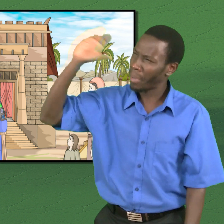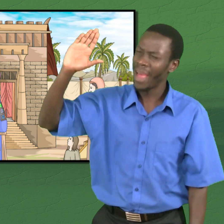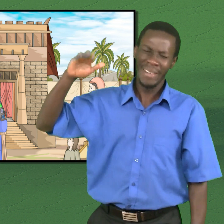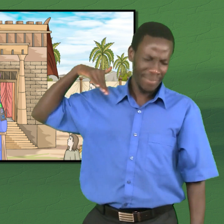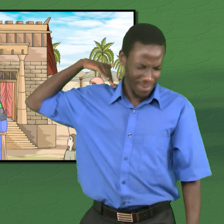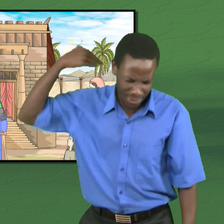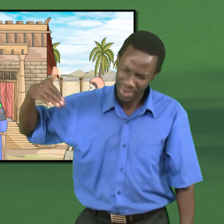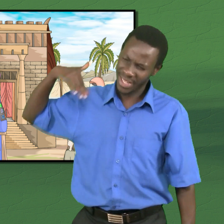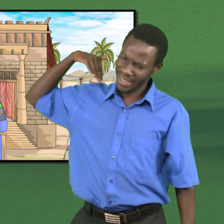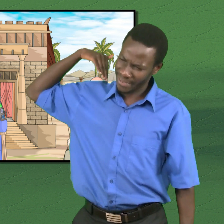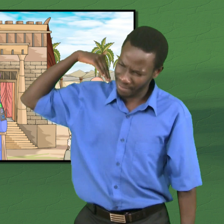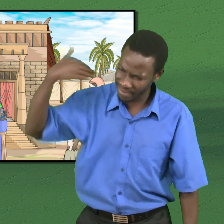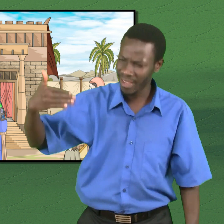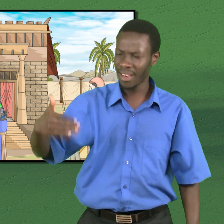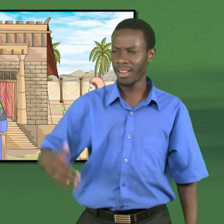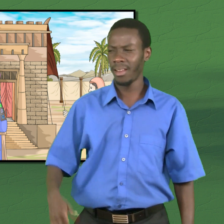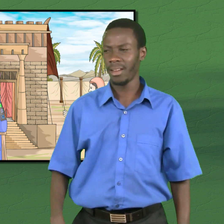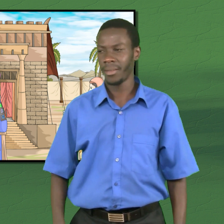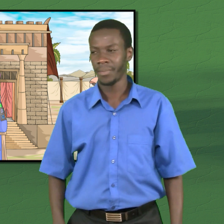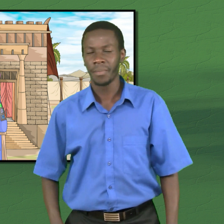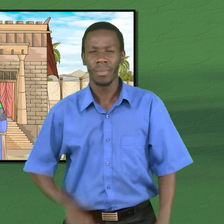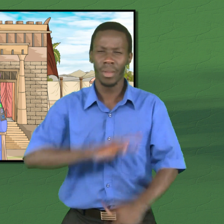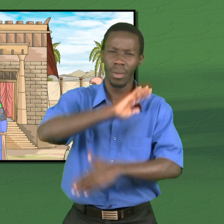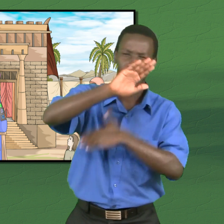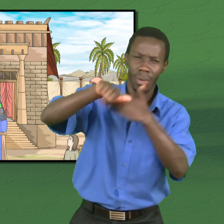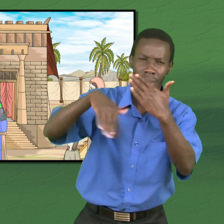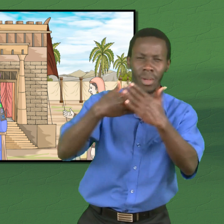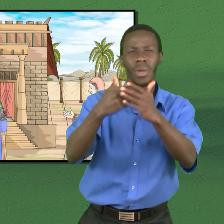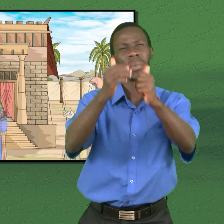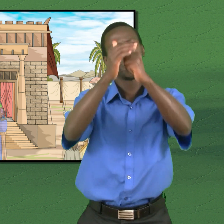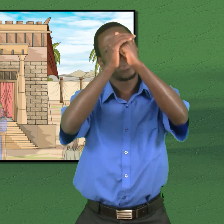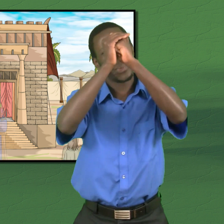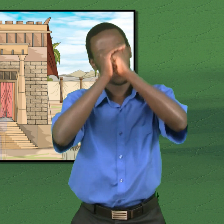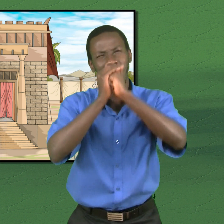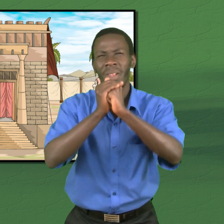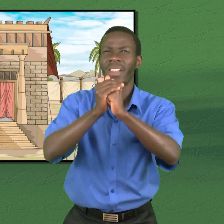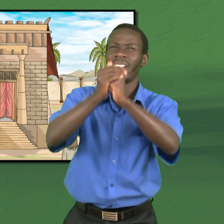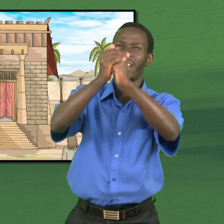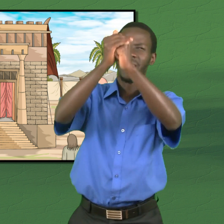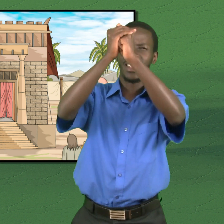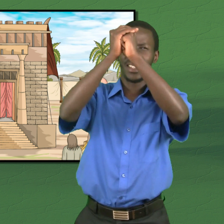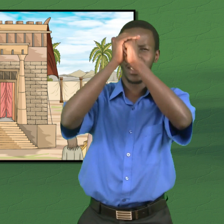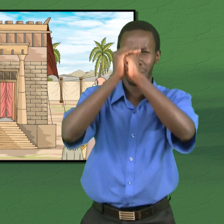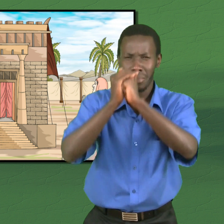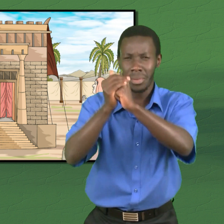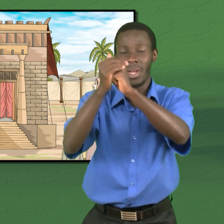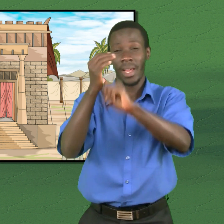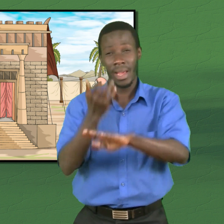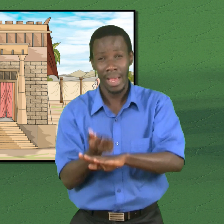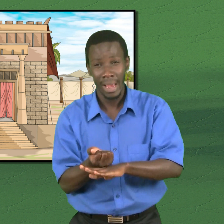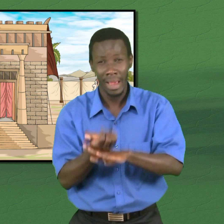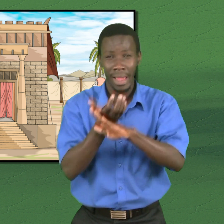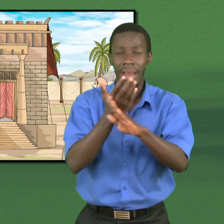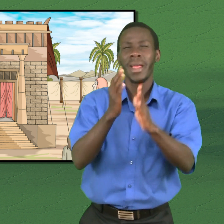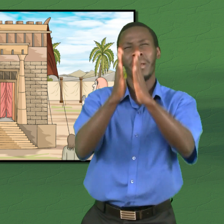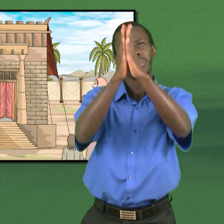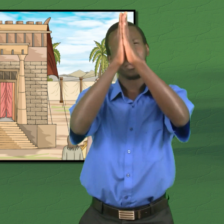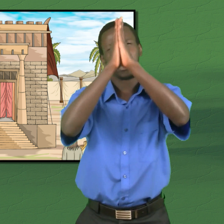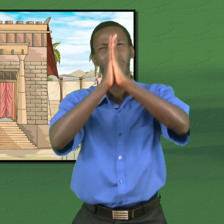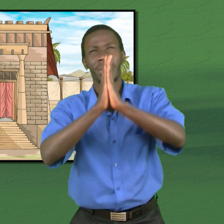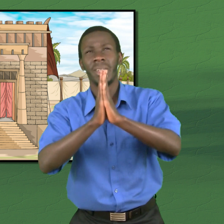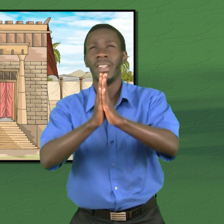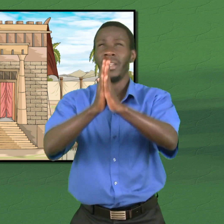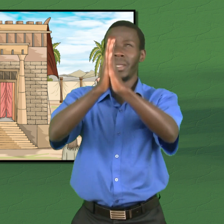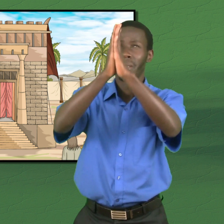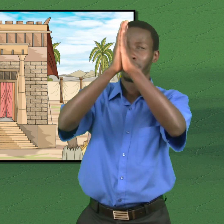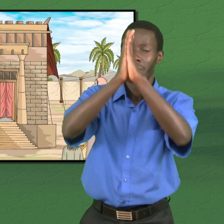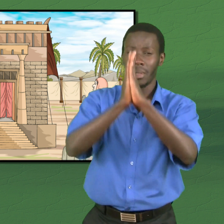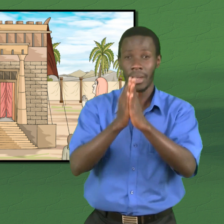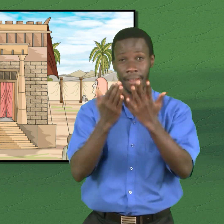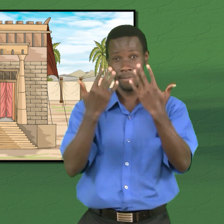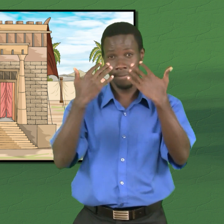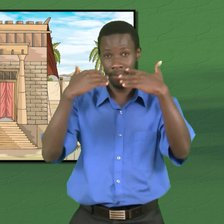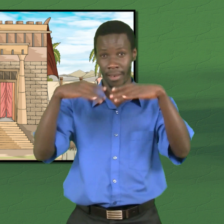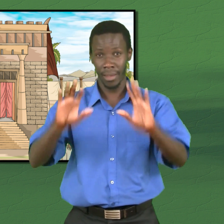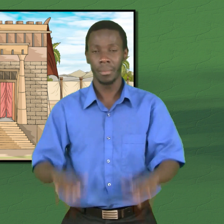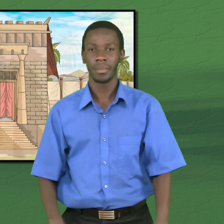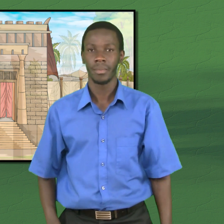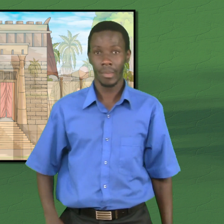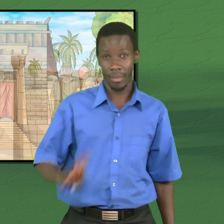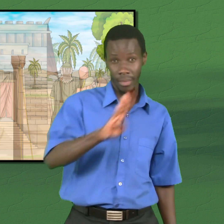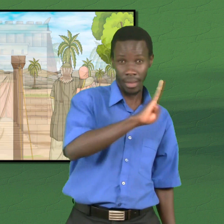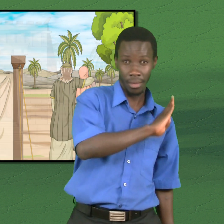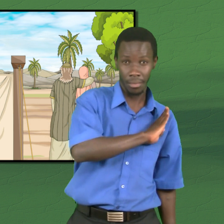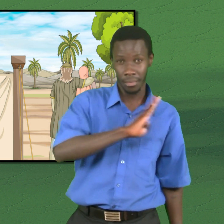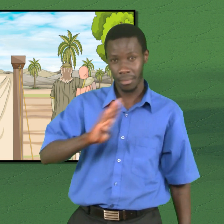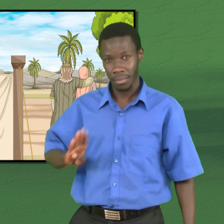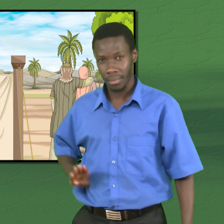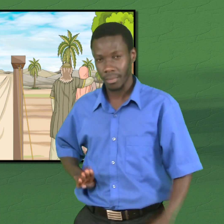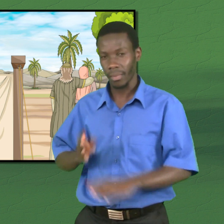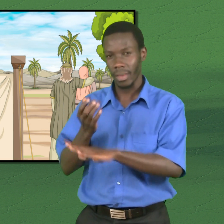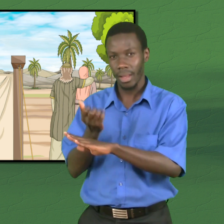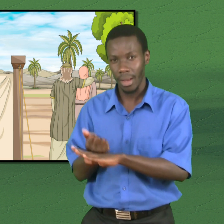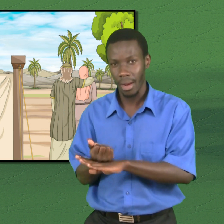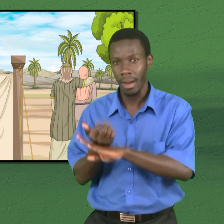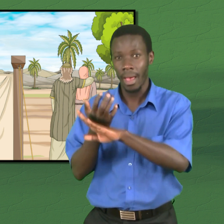My mouth speaks boldly against my enemies, for I rejoice in Your salvation.